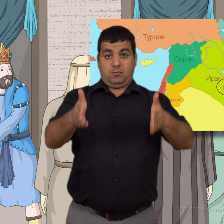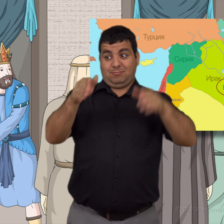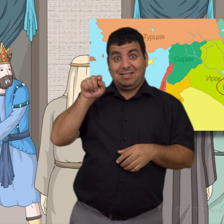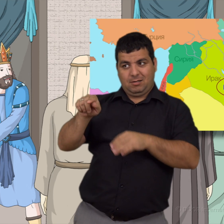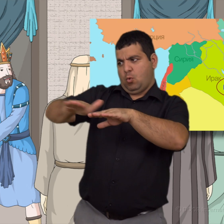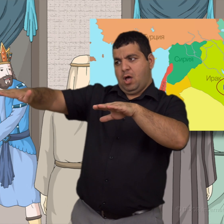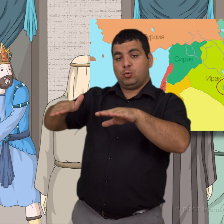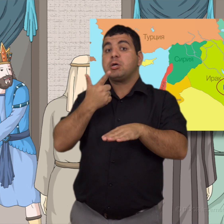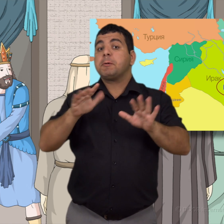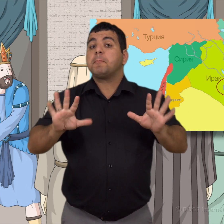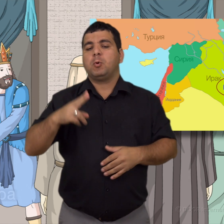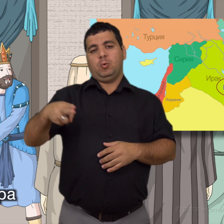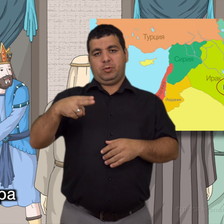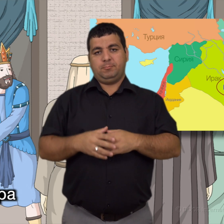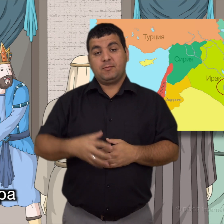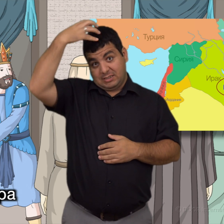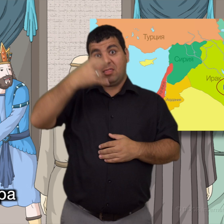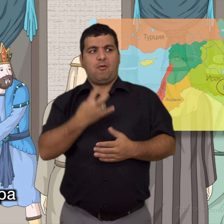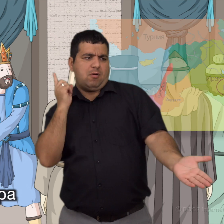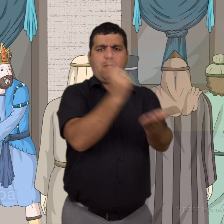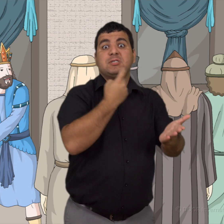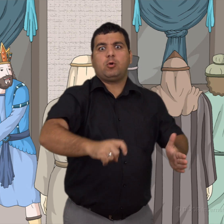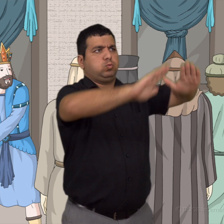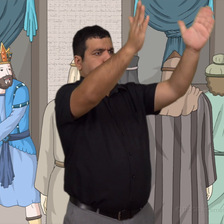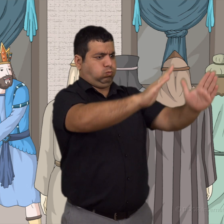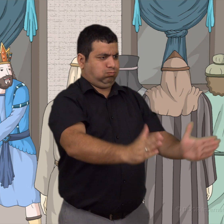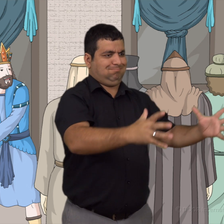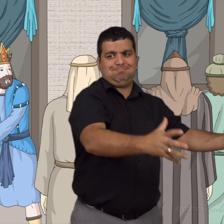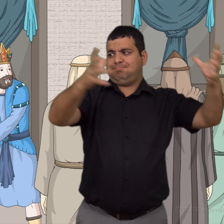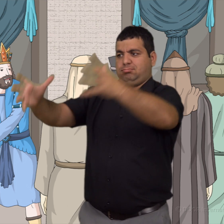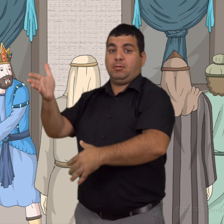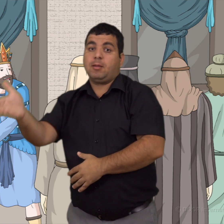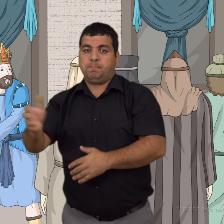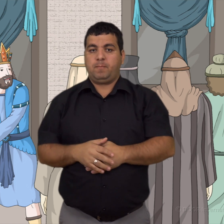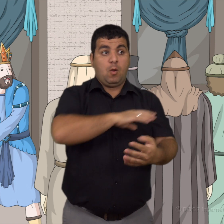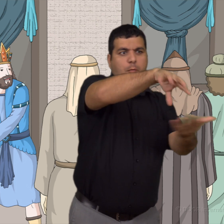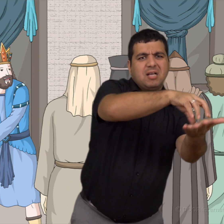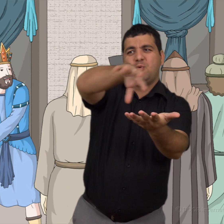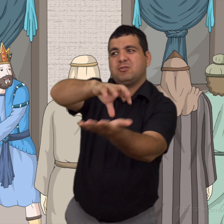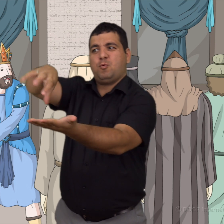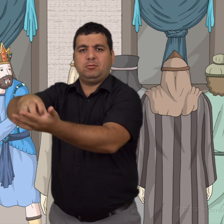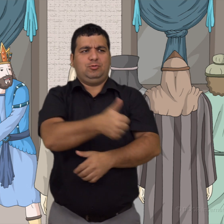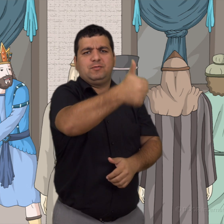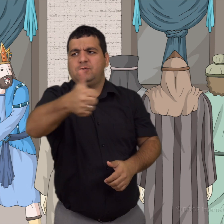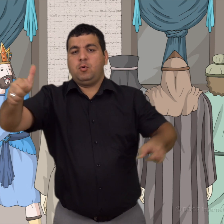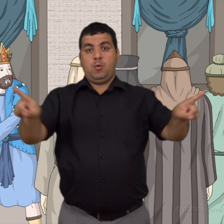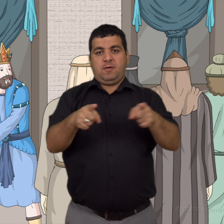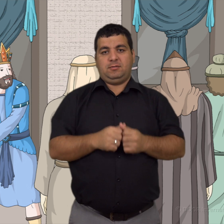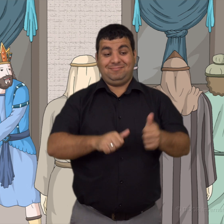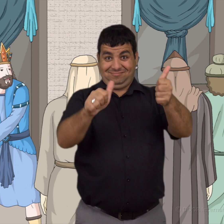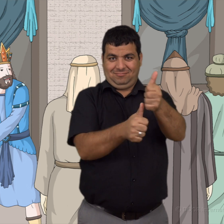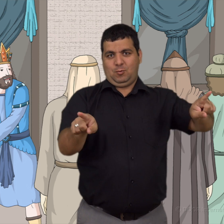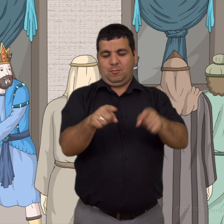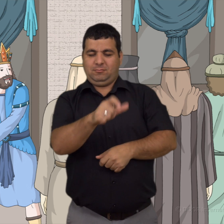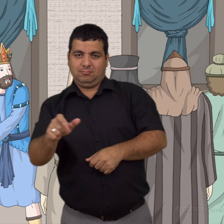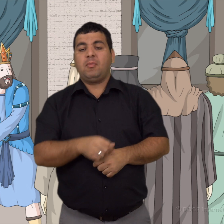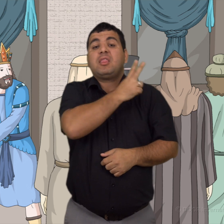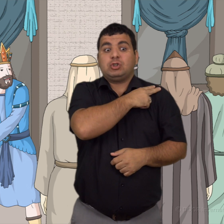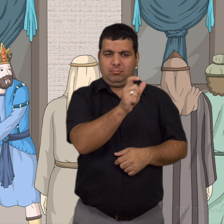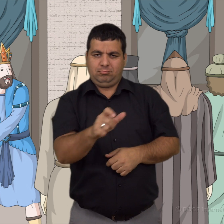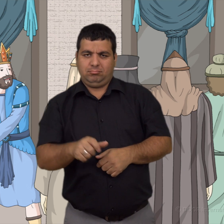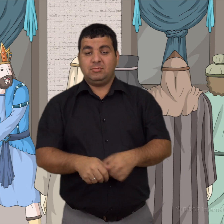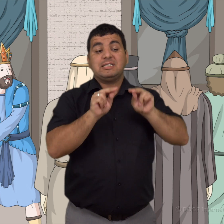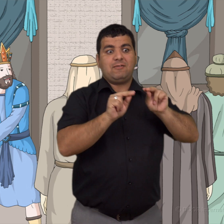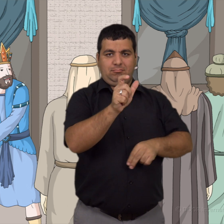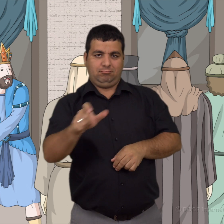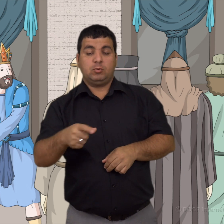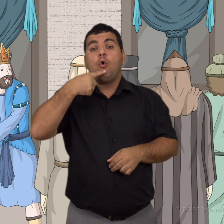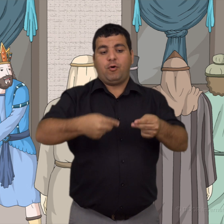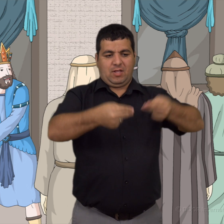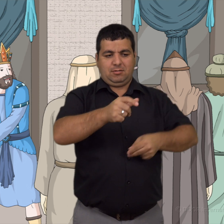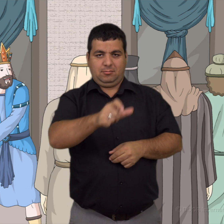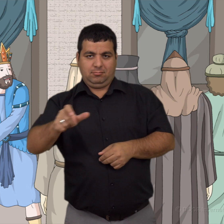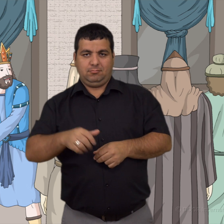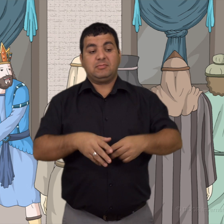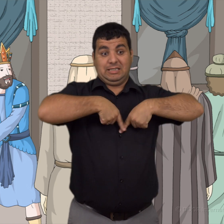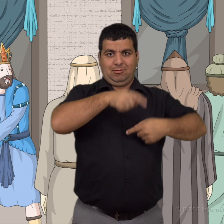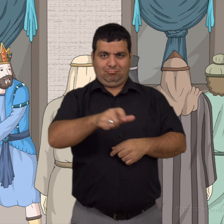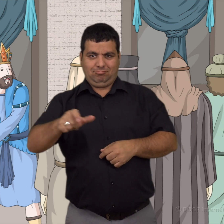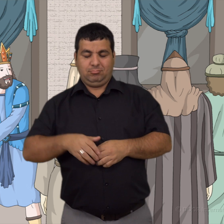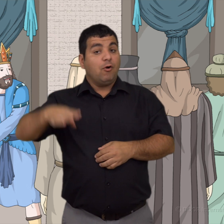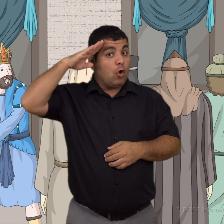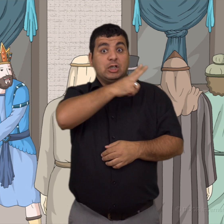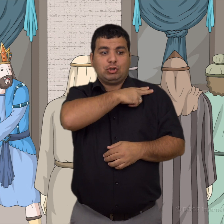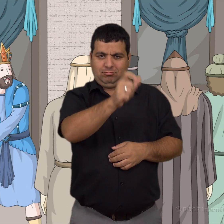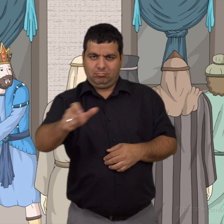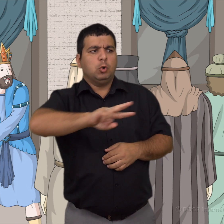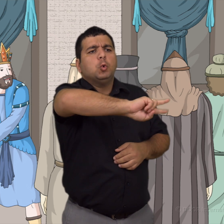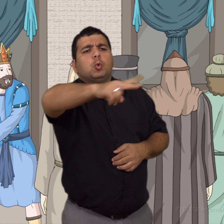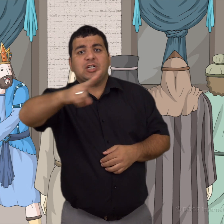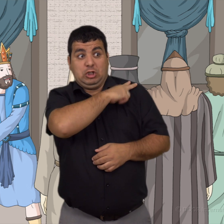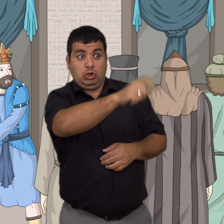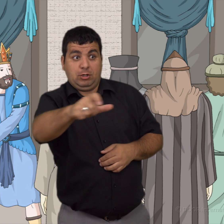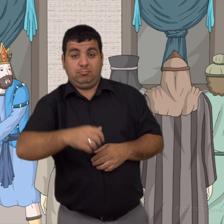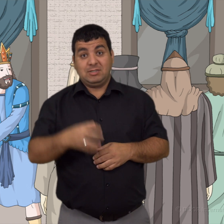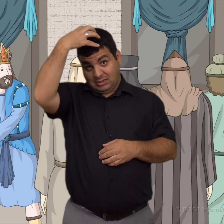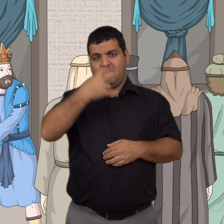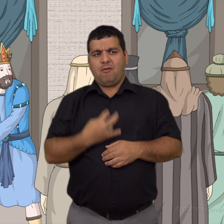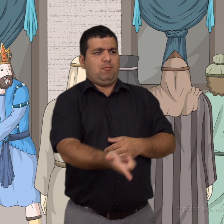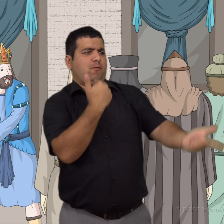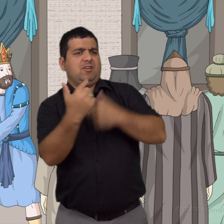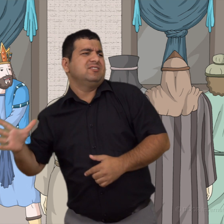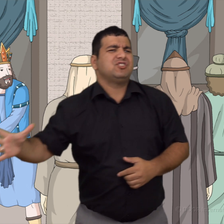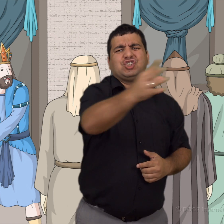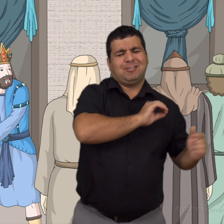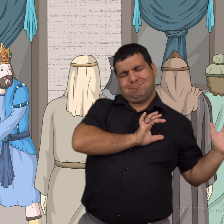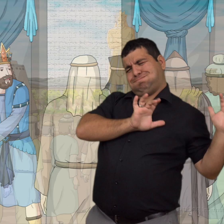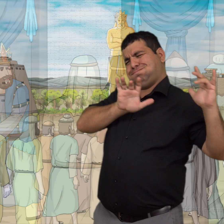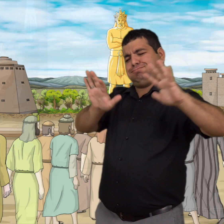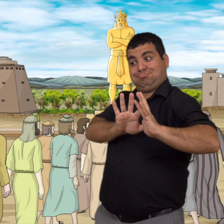Then King Nebuchadnezzar sent word to assemble the satraps, prefects, governors, advisers, treasurers, judges, magistrates, and all the other officials of the provinces to attend the dedication of the statue he had set up.